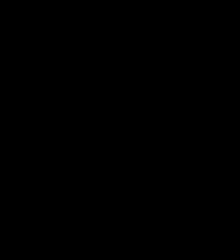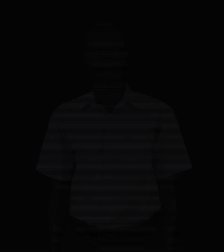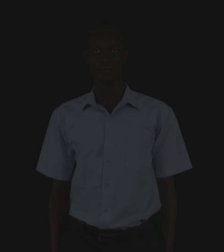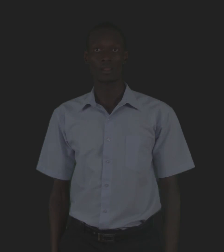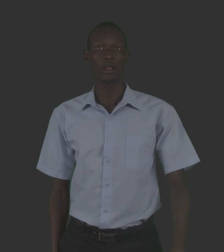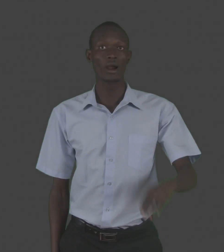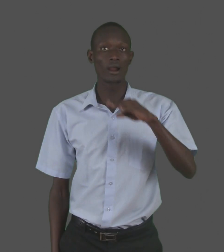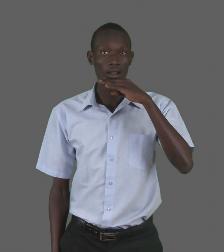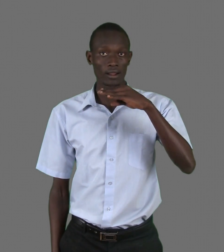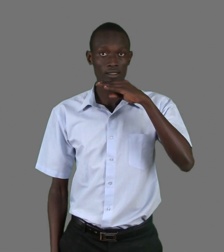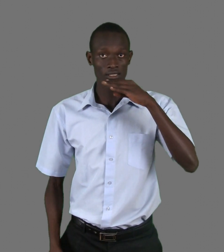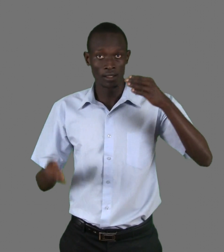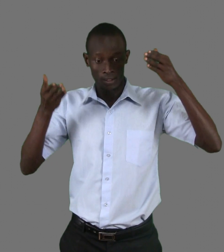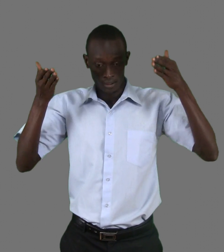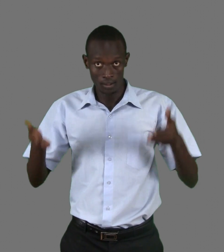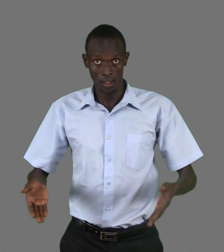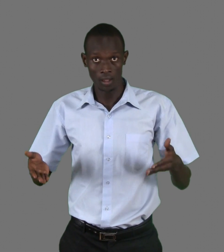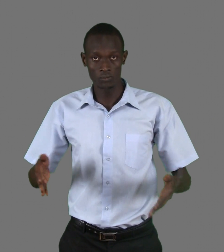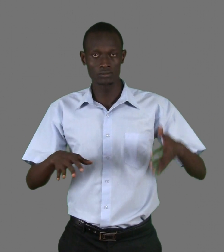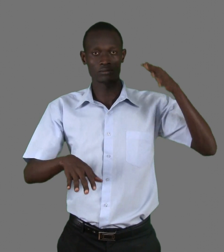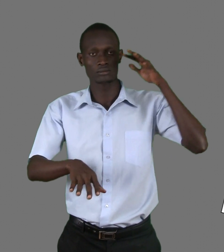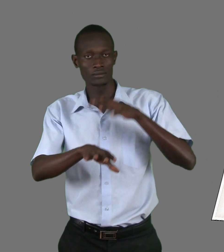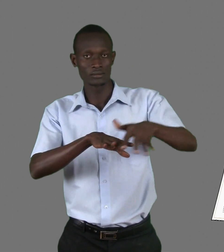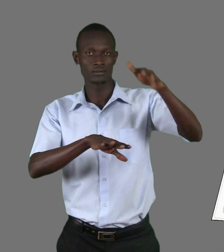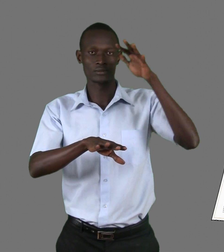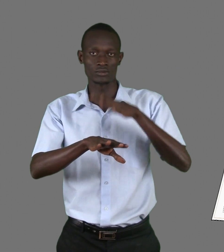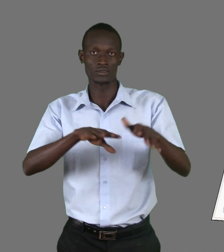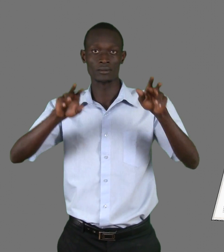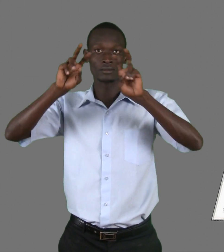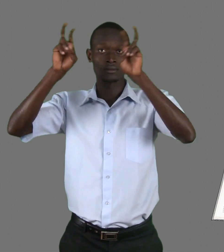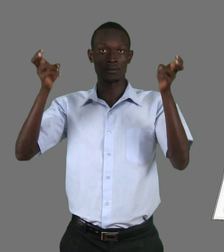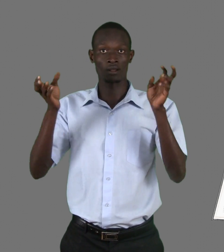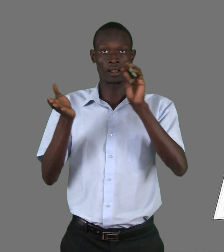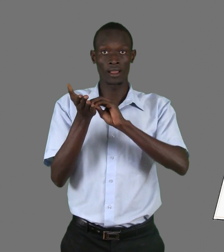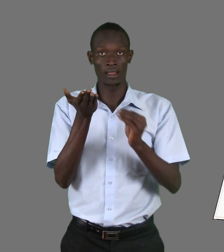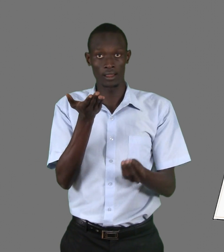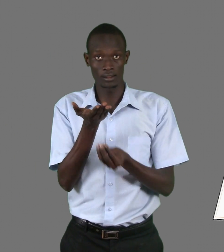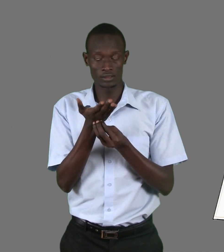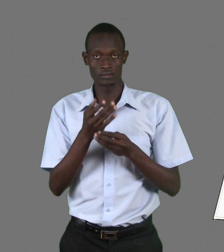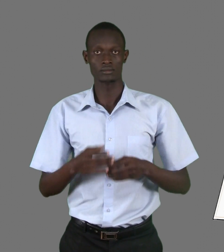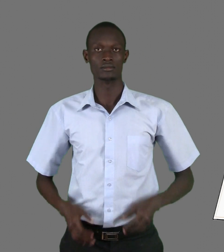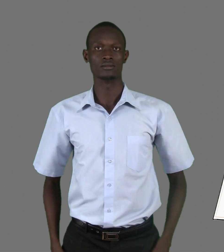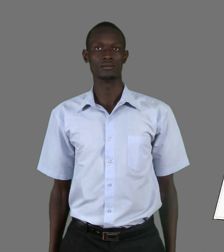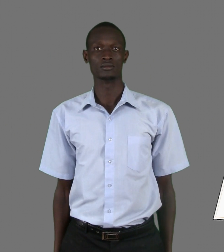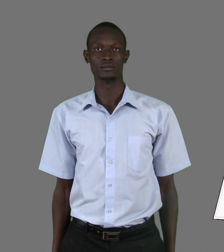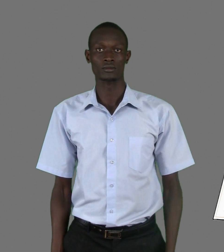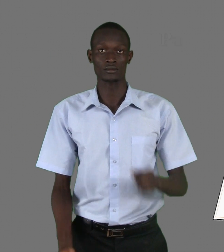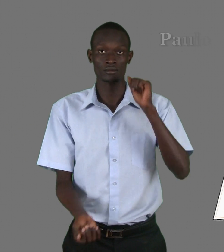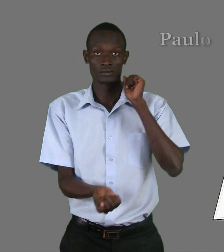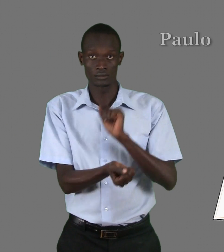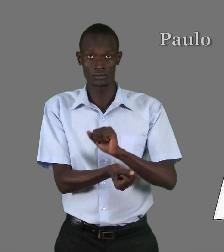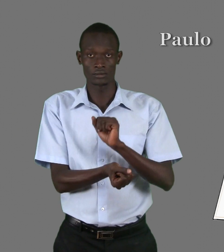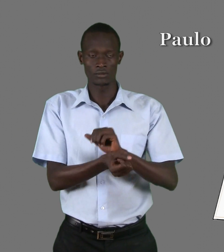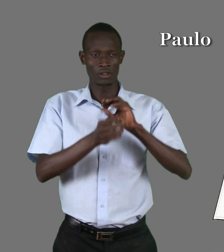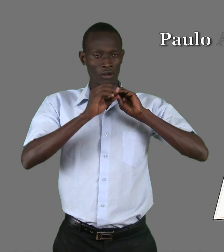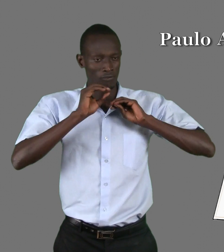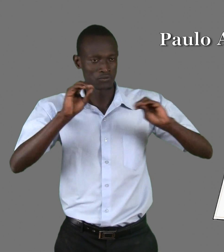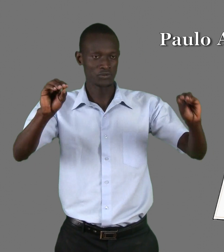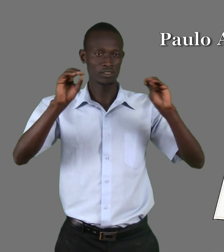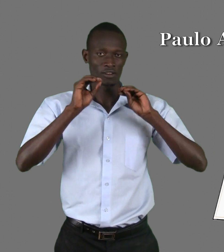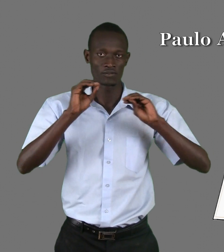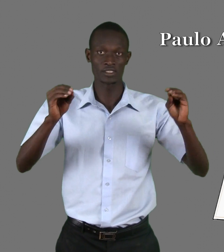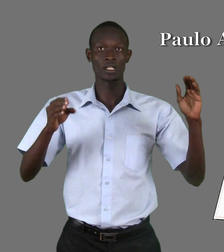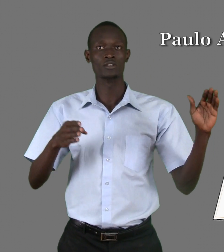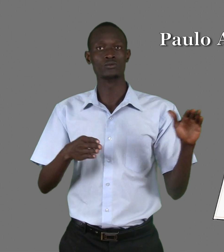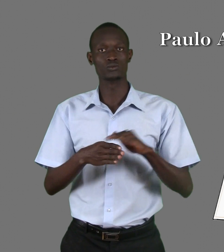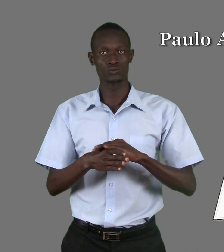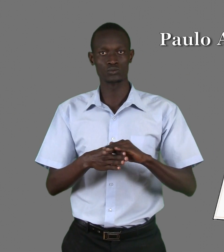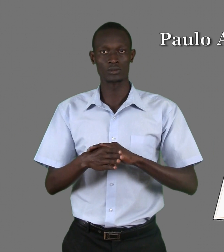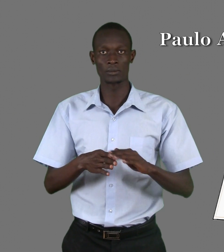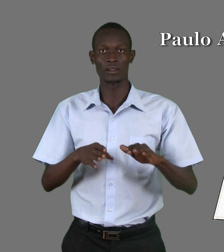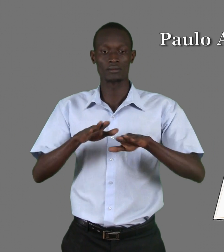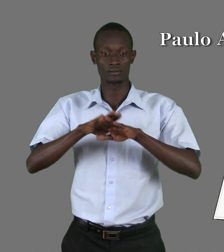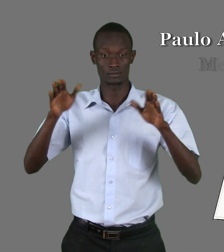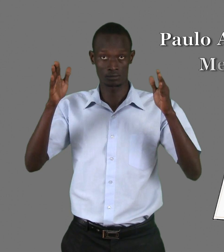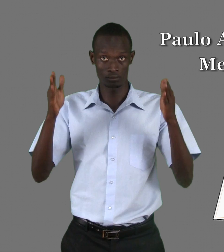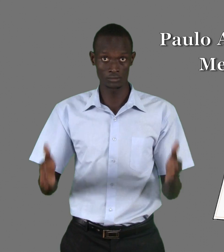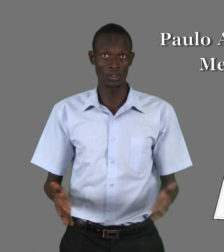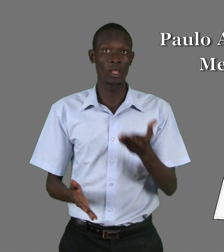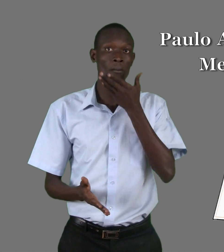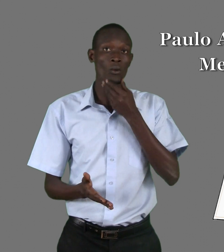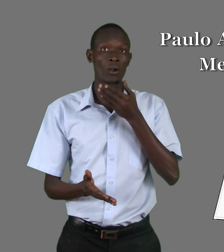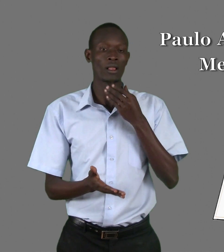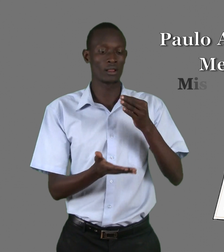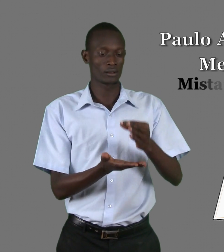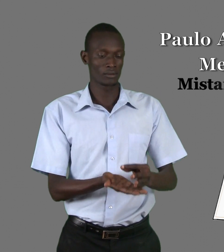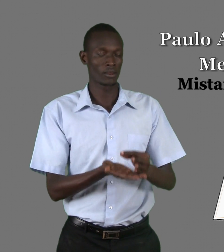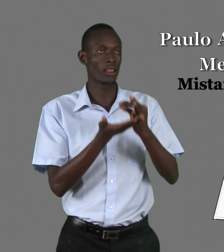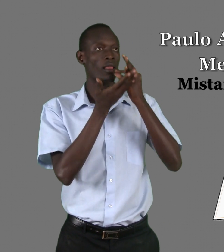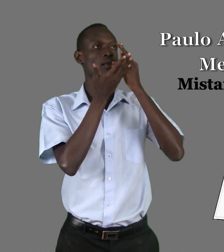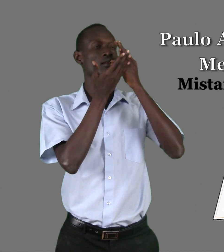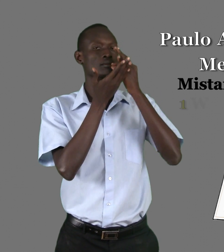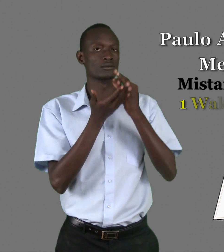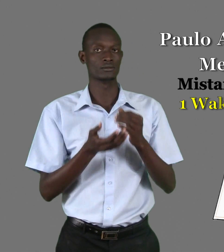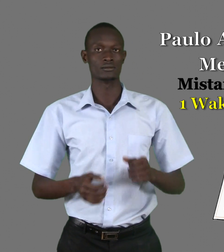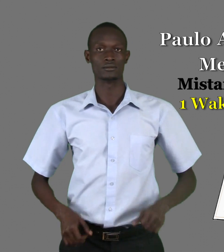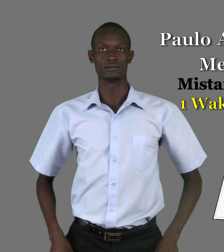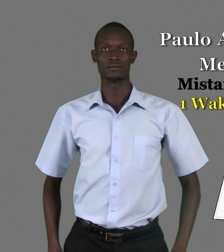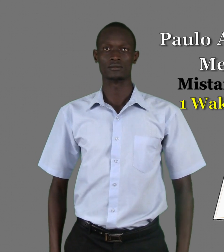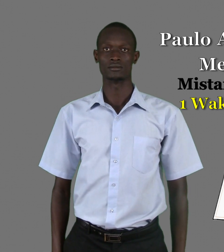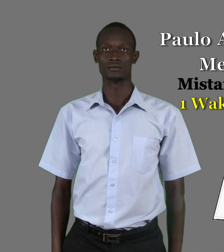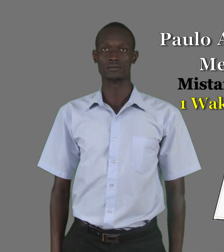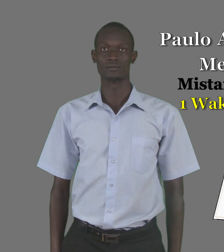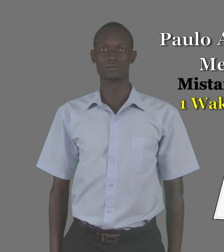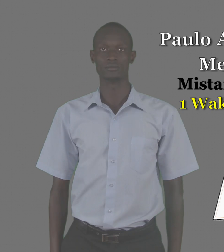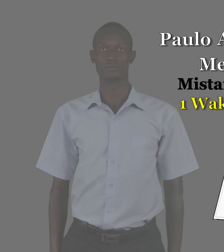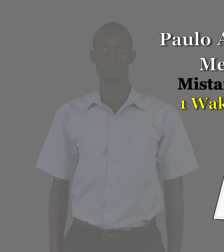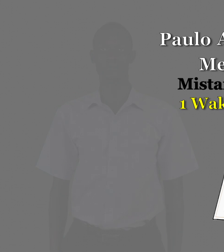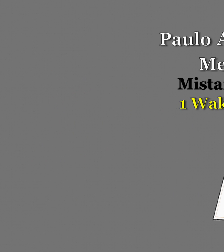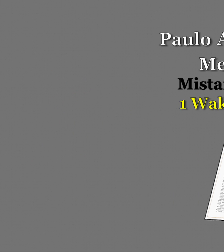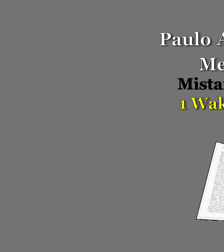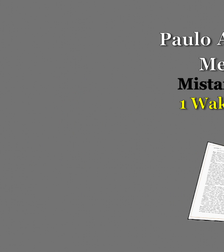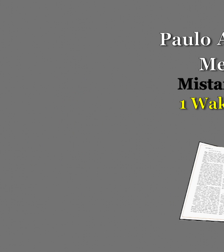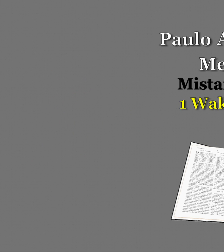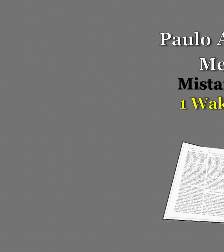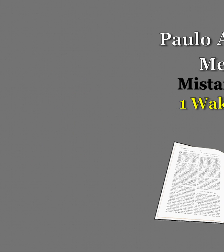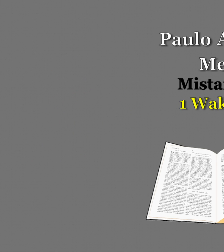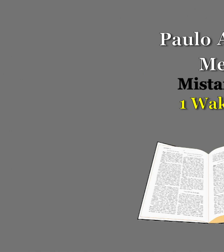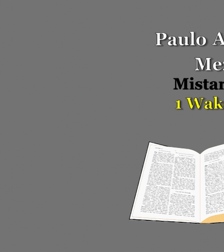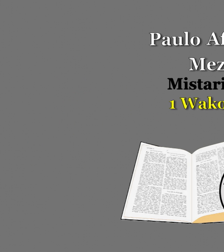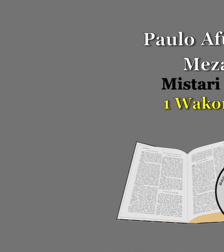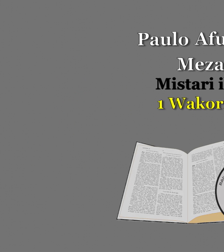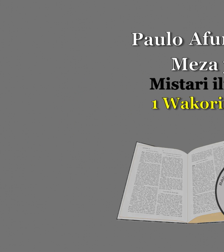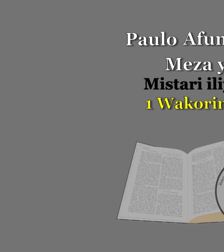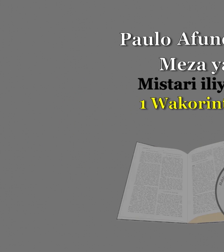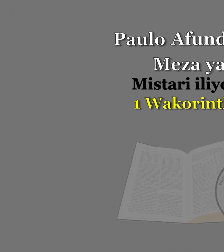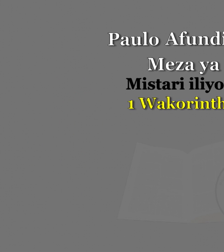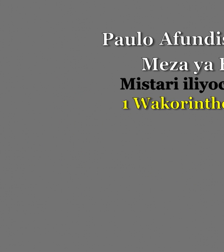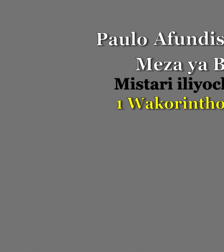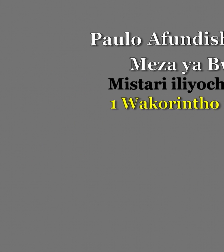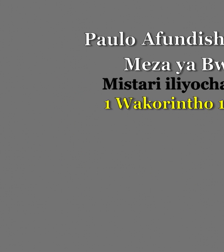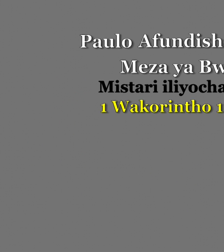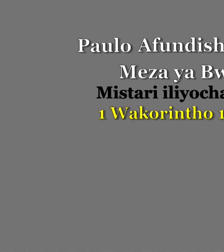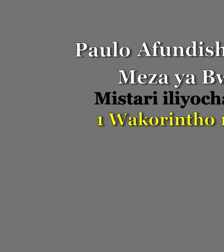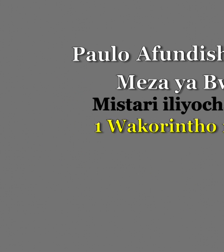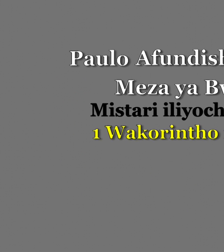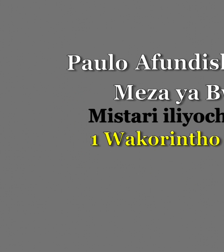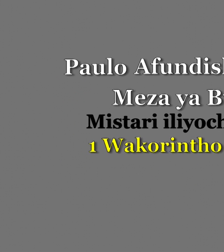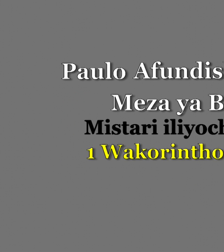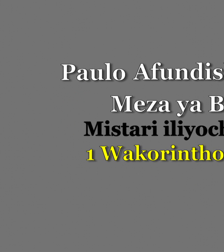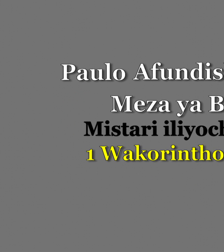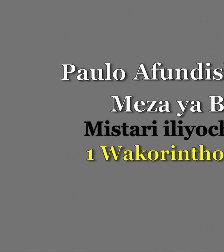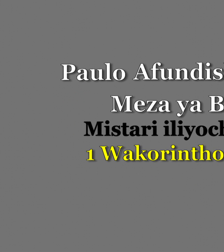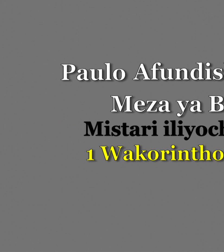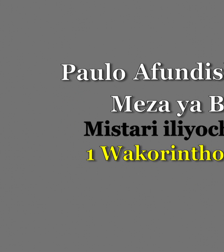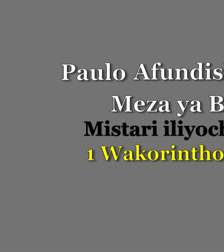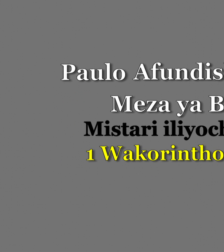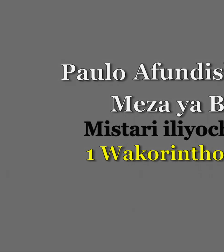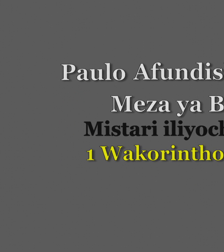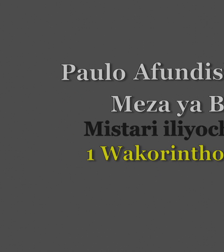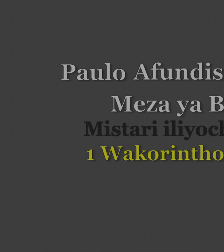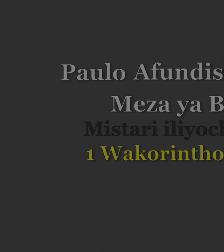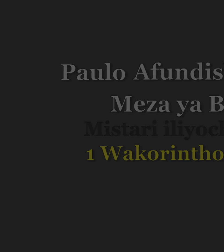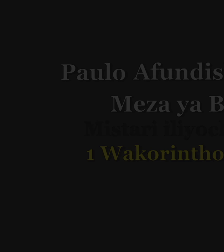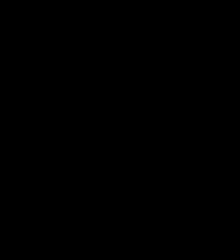Paul teaches about the Lord's supper